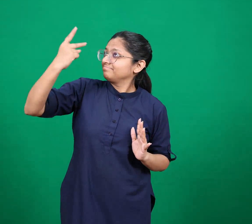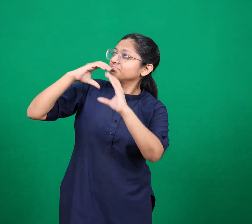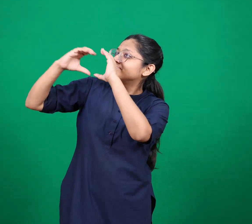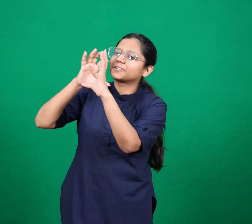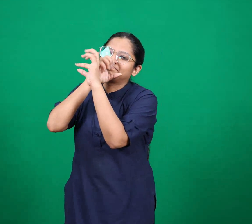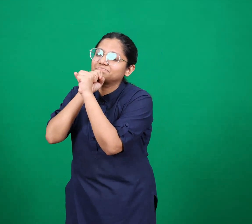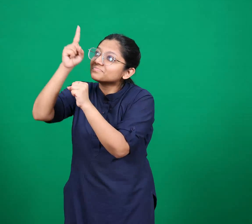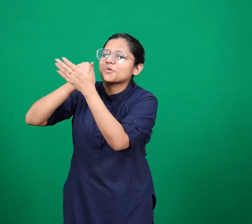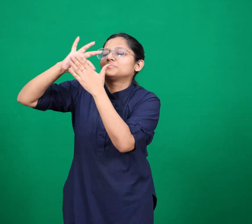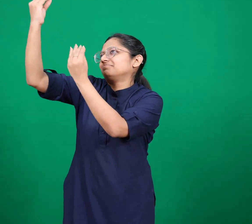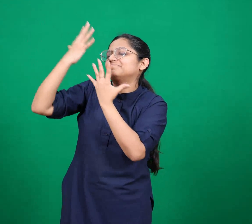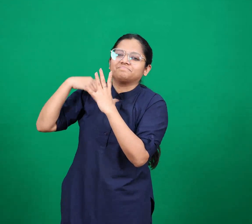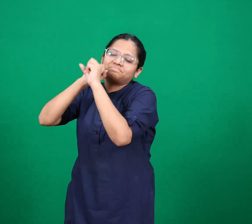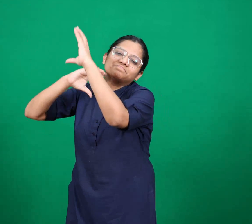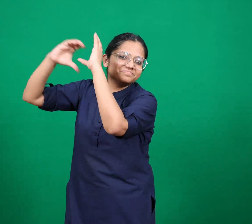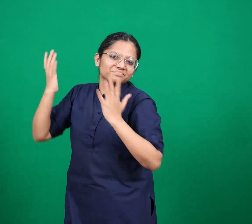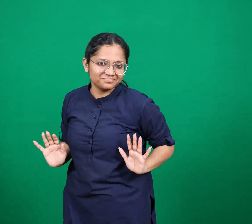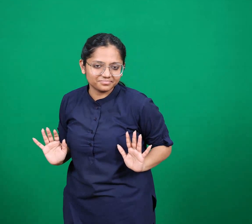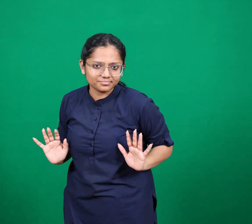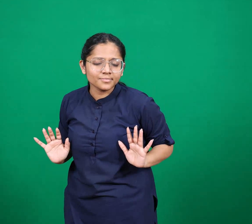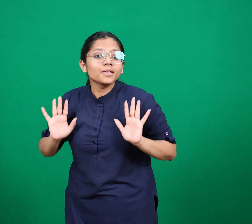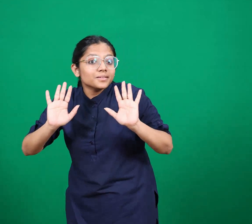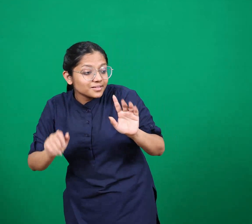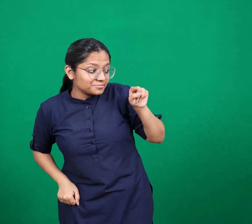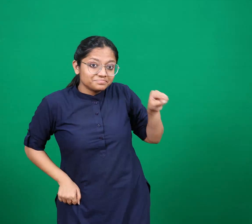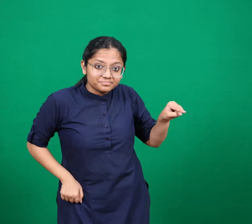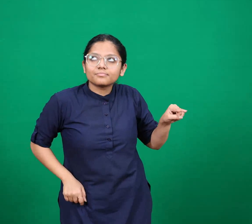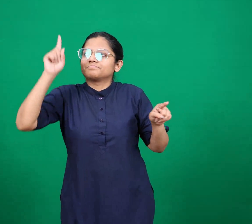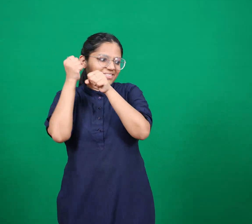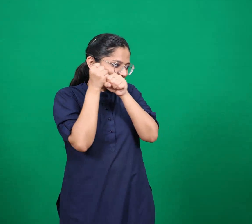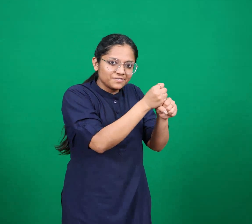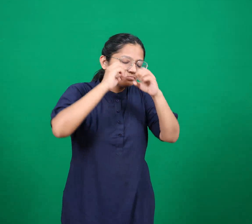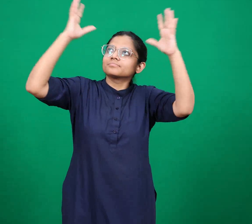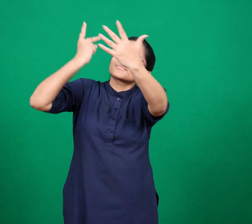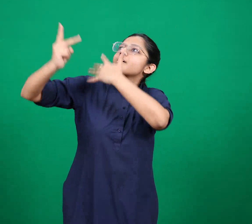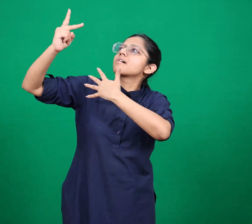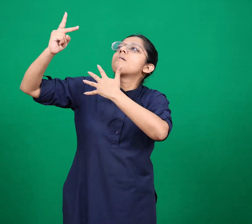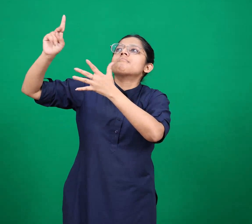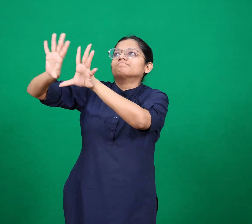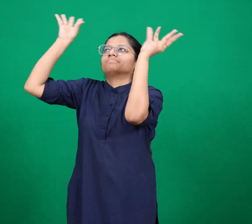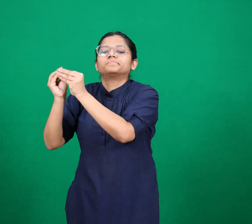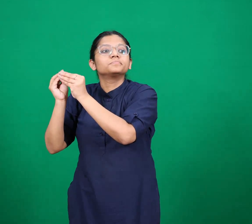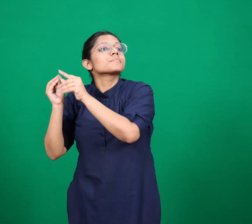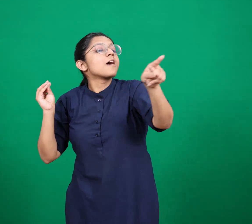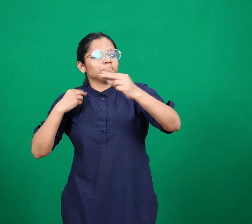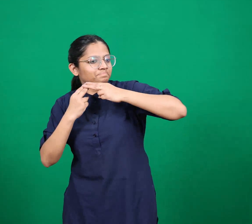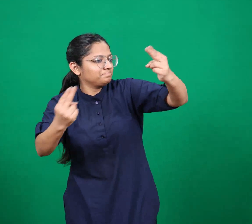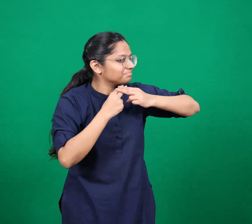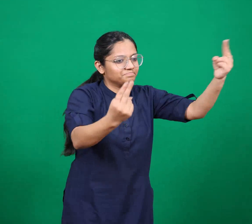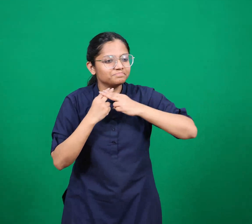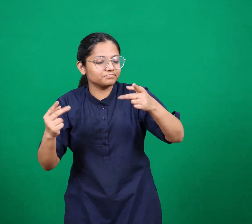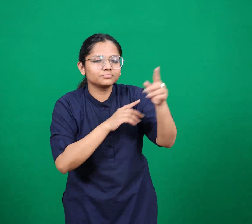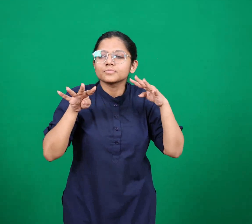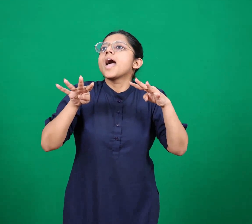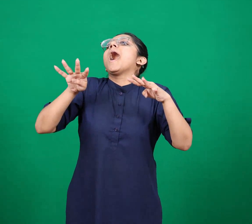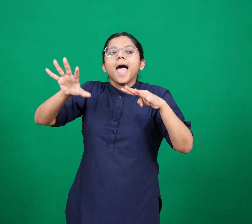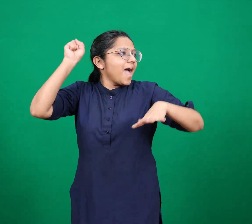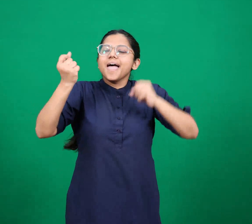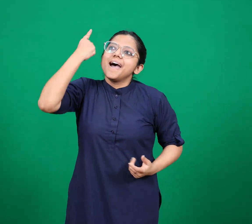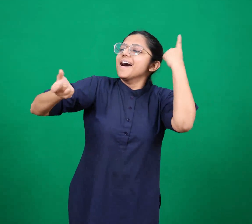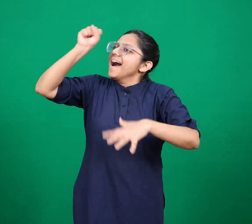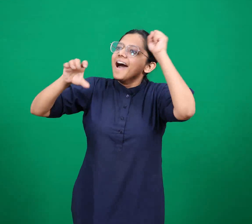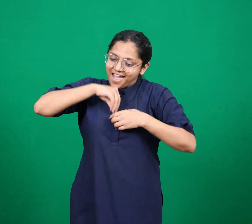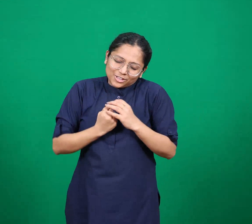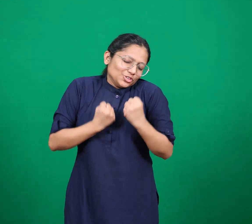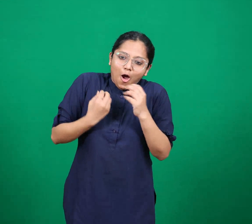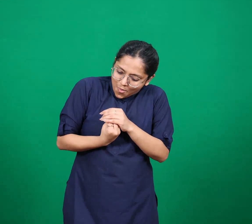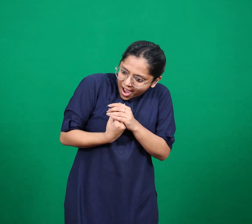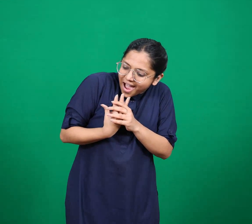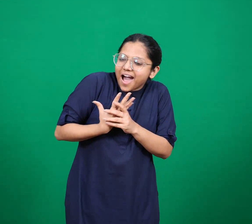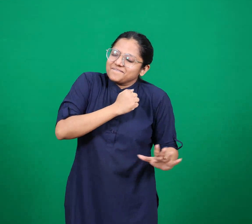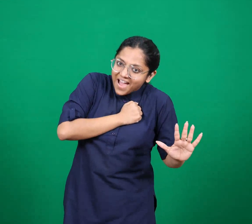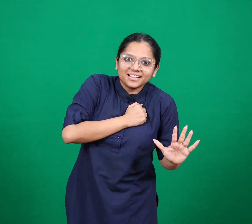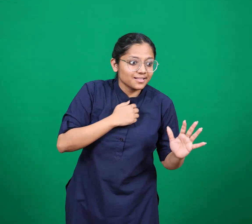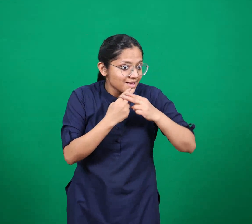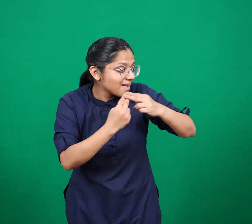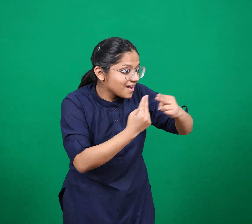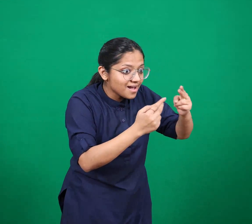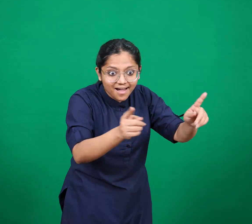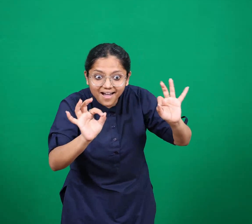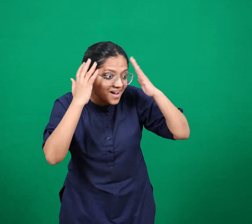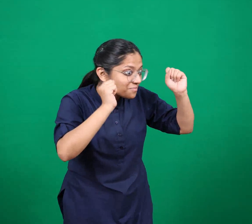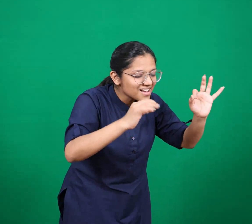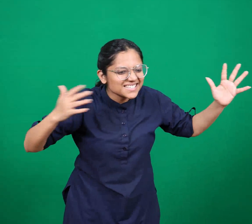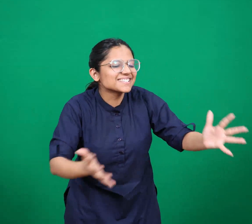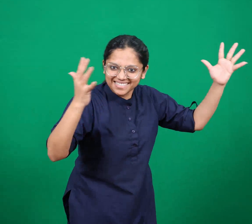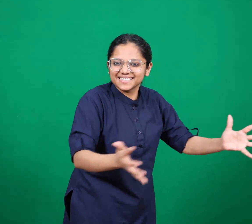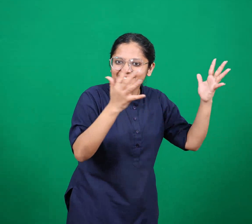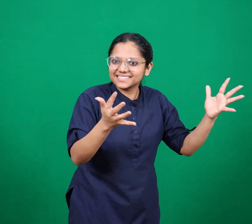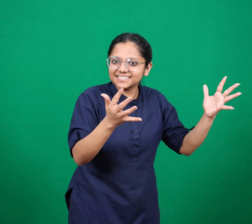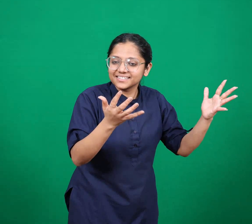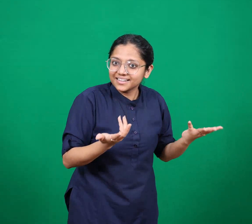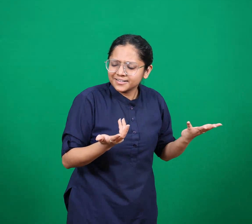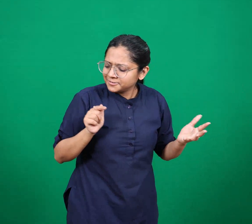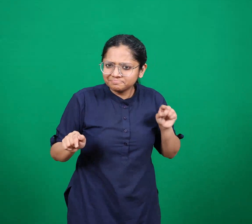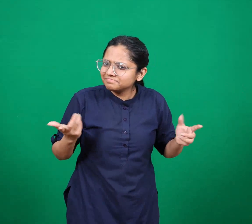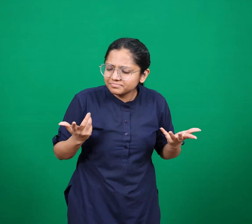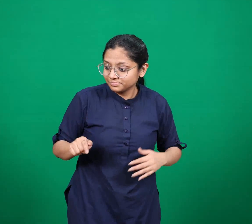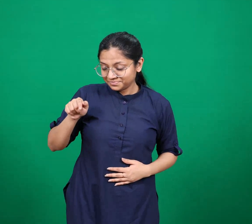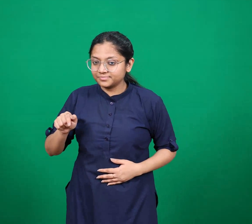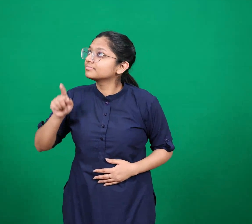But he who prophesies speaks to men for their edification, encouragement, and comfort.